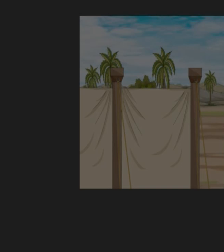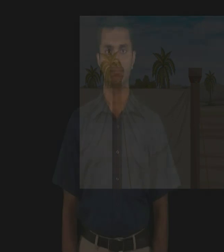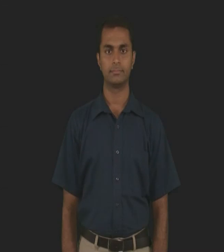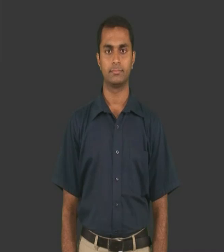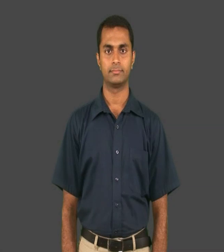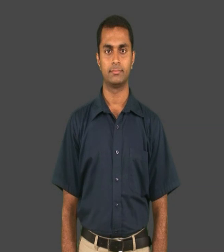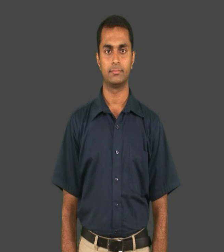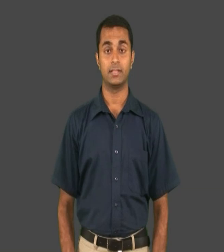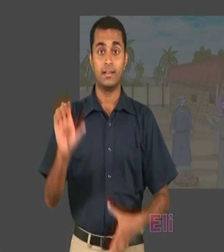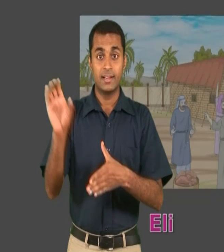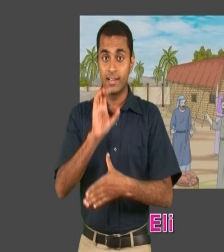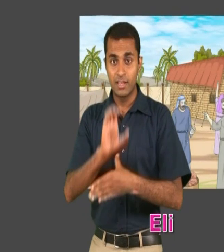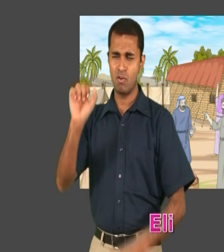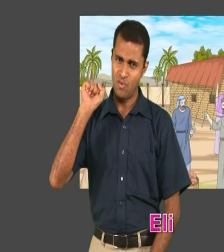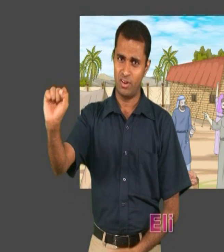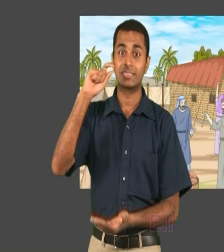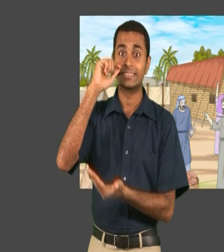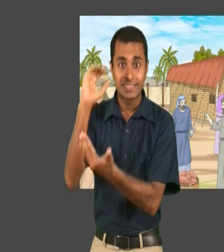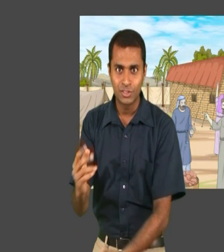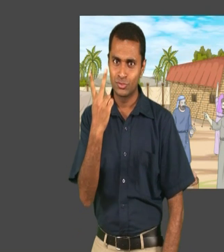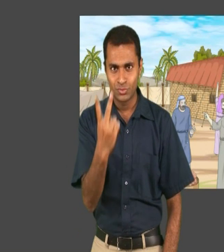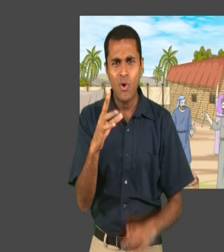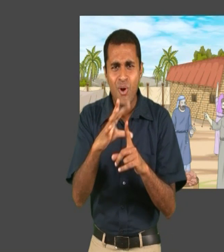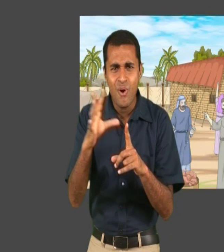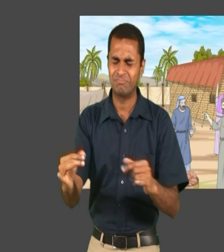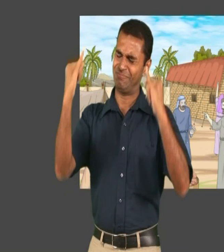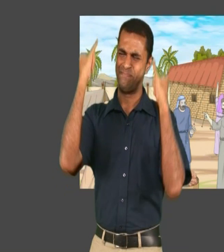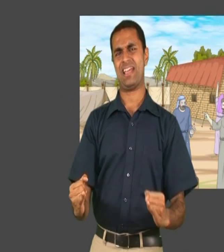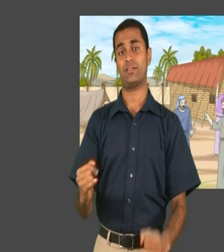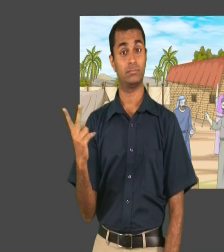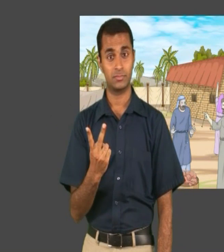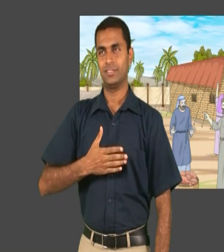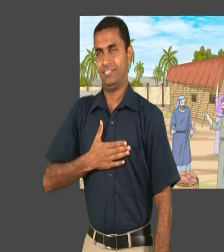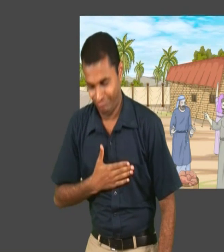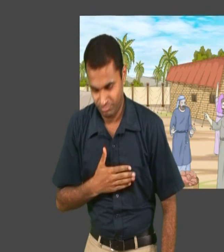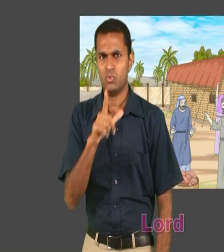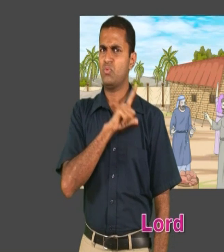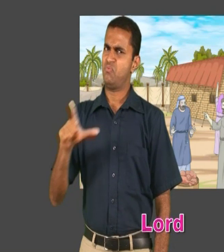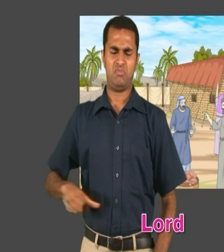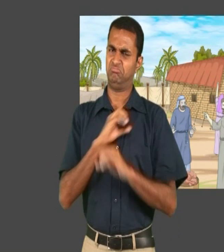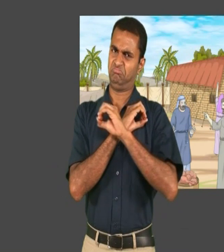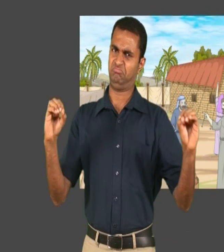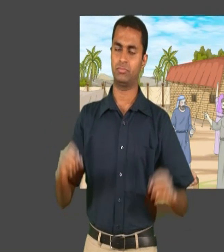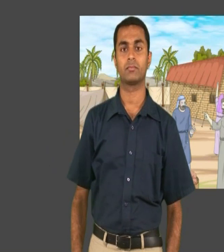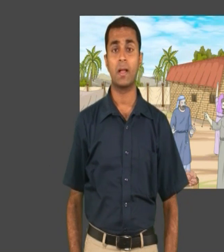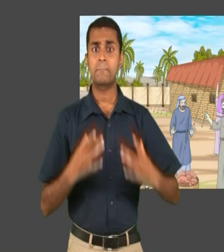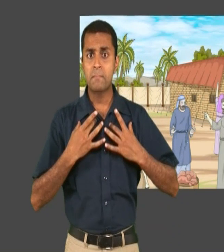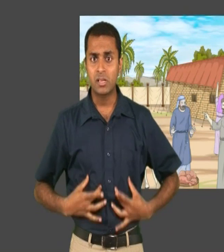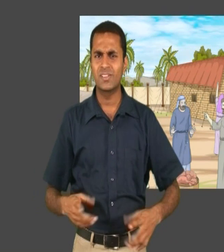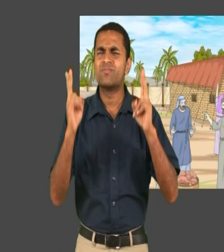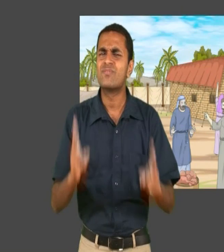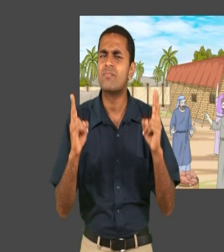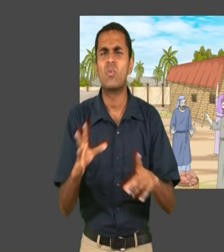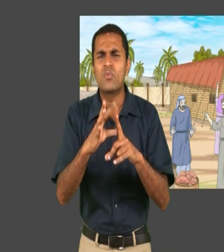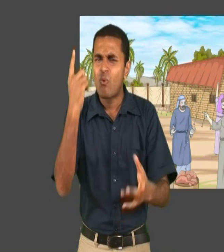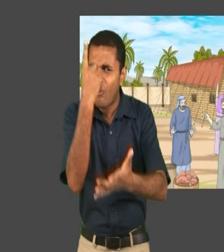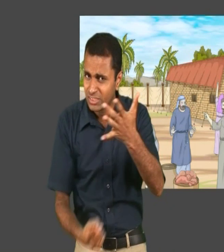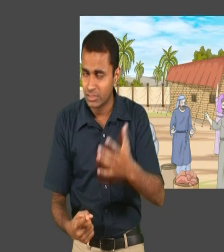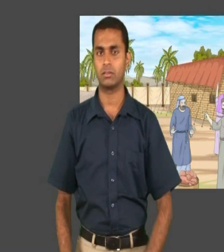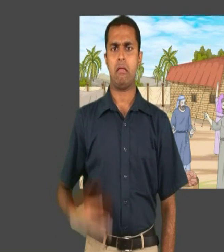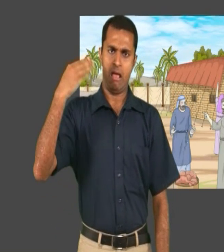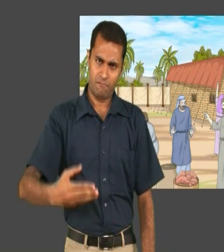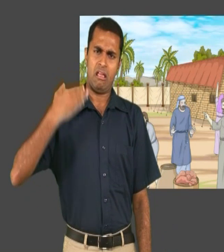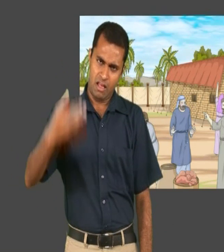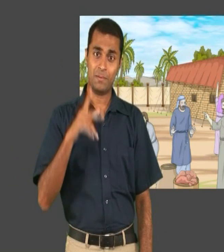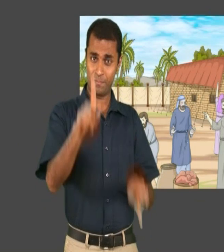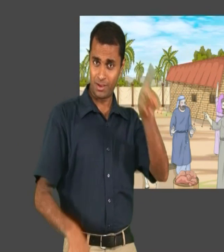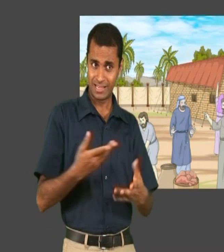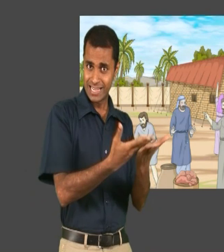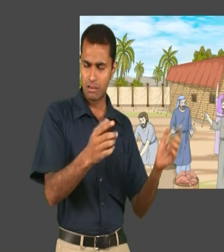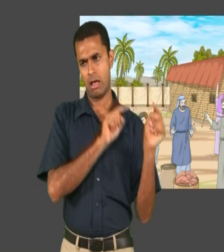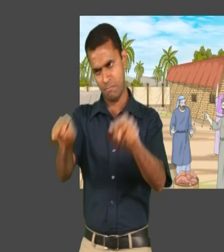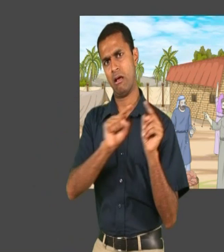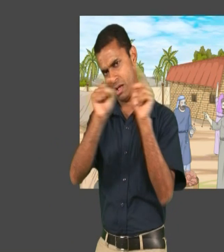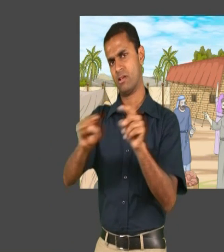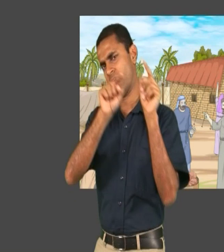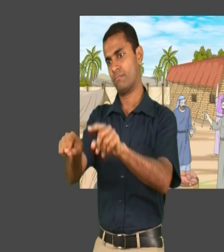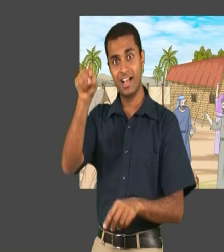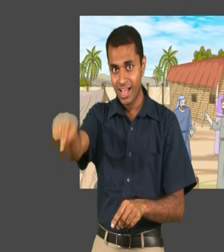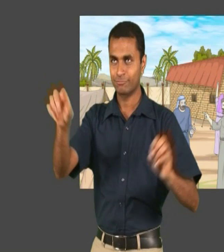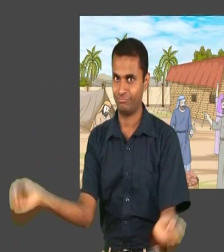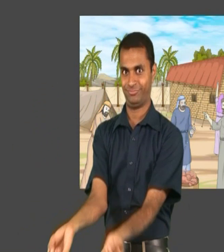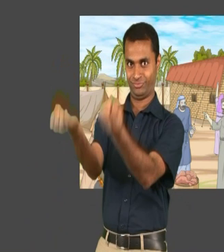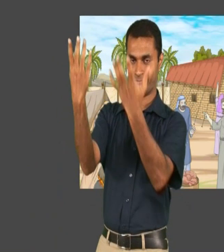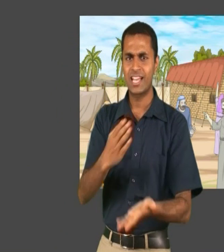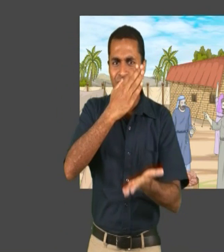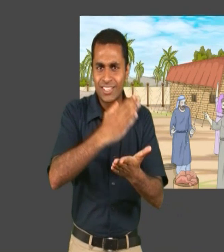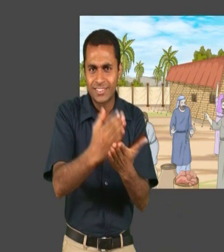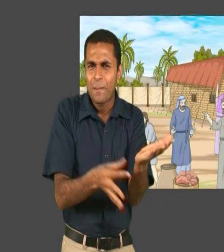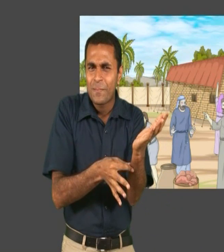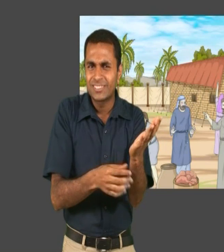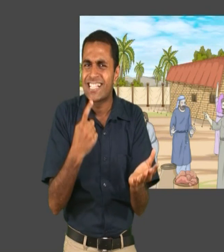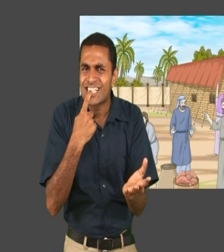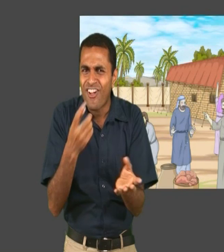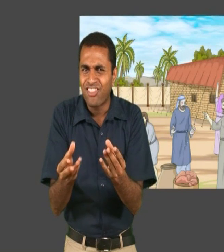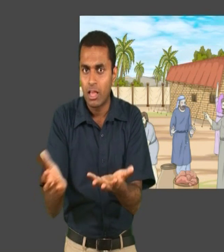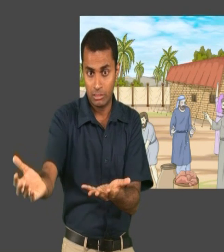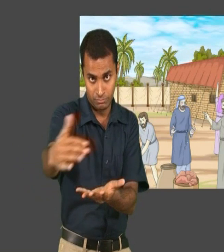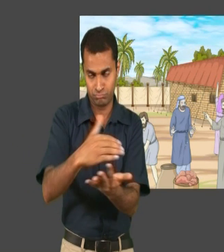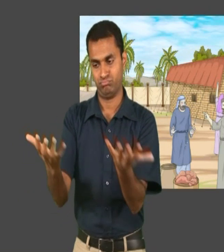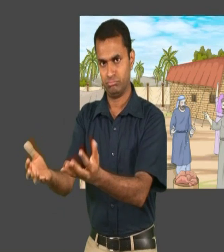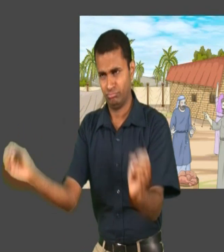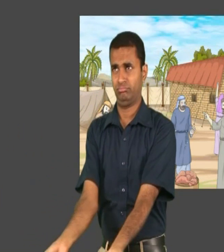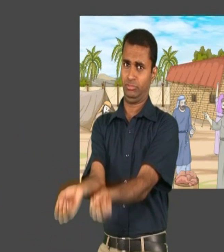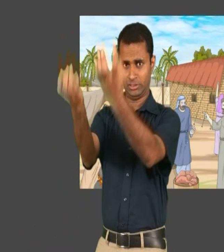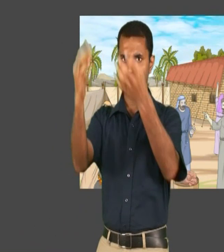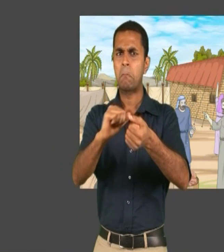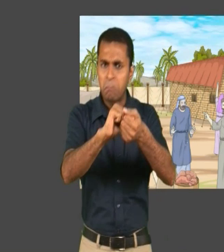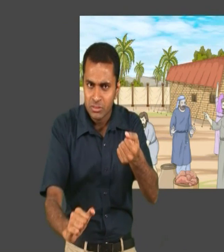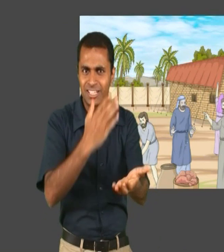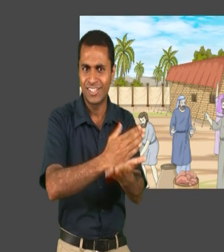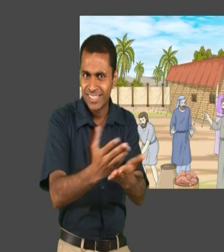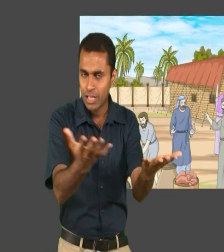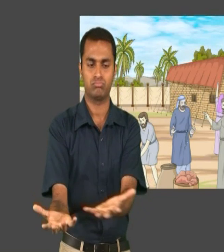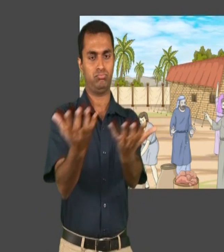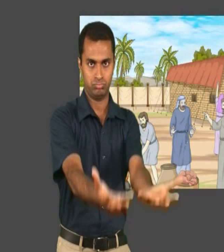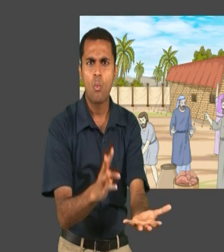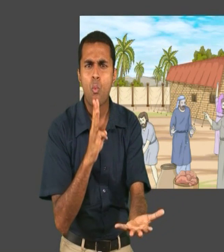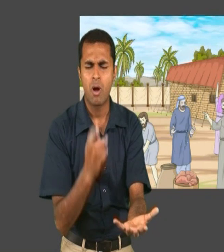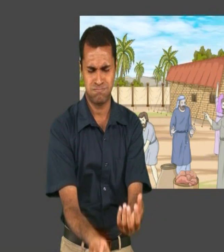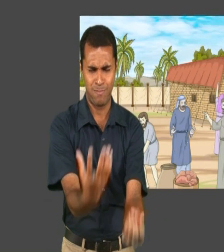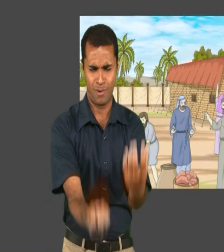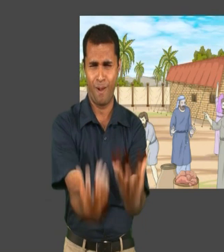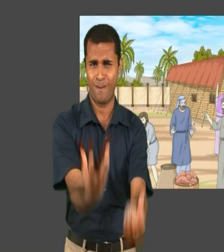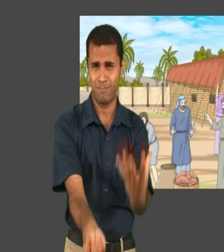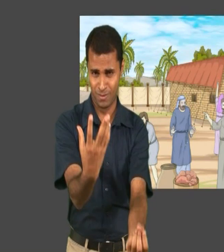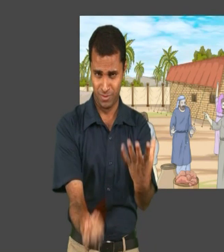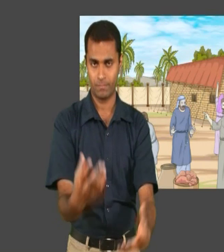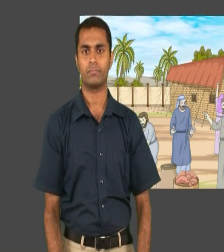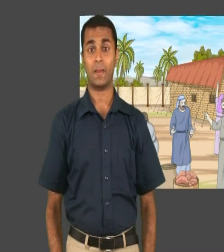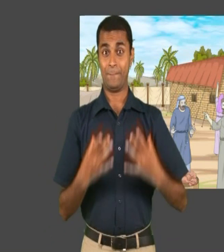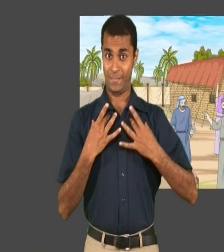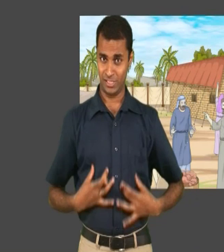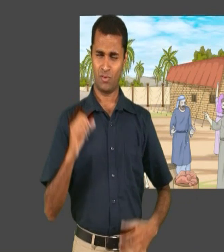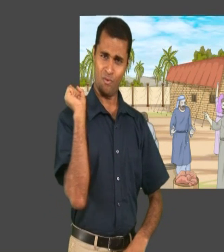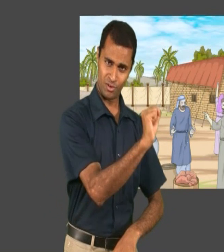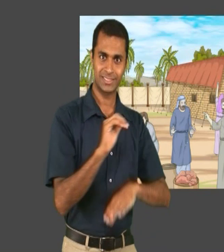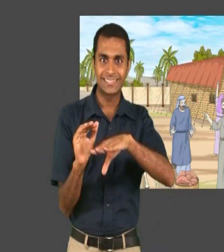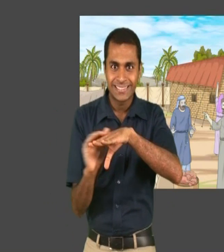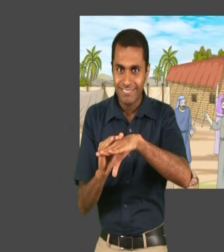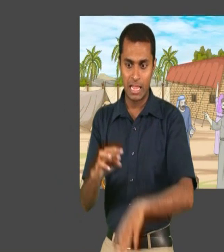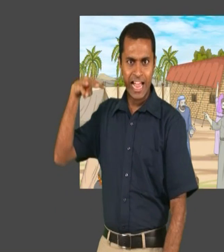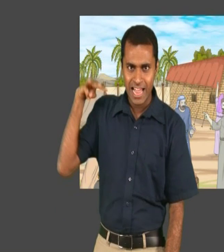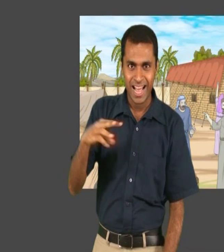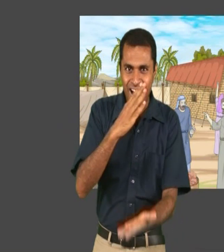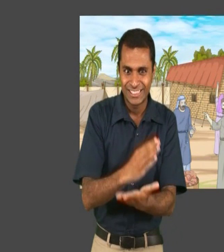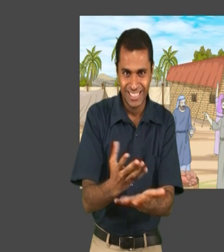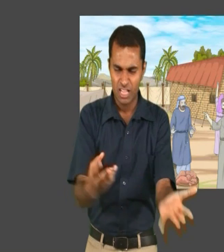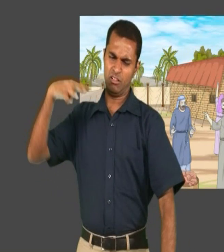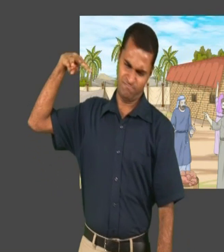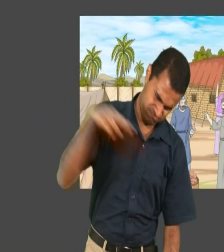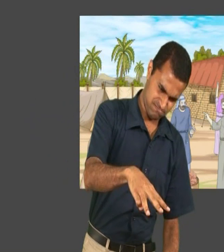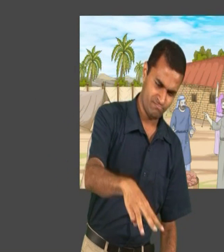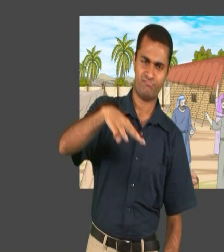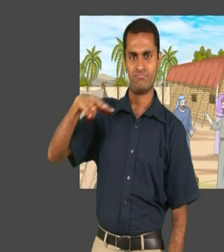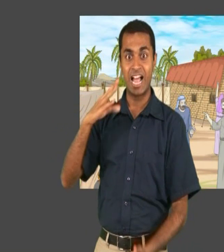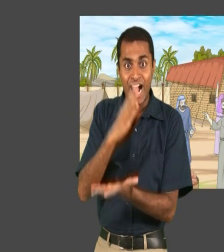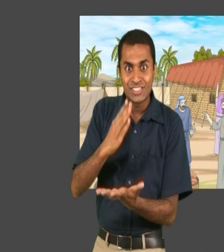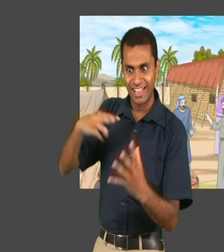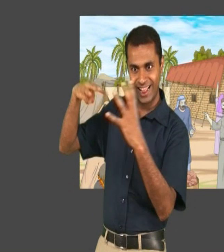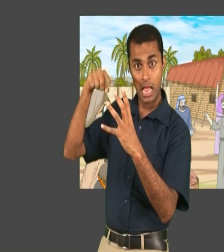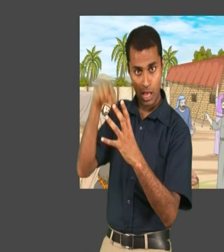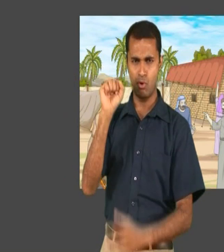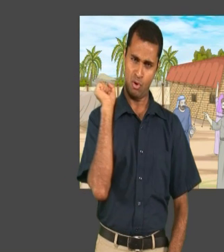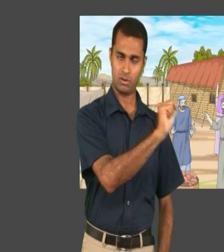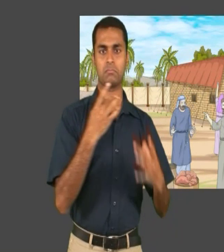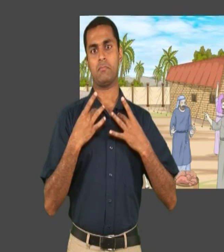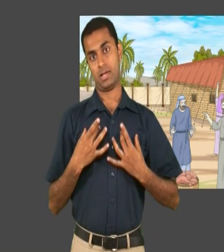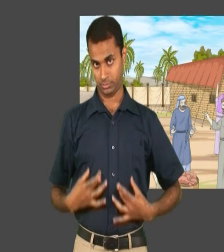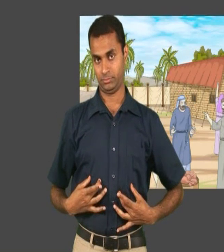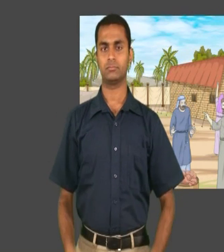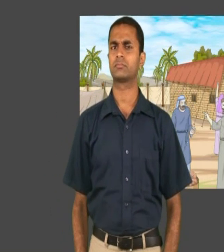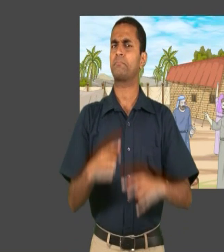Now the sons of Eli were wicked men; they had no regard for the LORD or for the custom of the priests with the people. When any man offered a sacrifice, the servant of the priest would come with a three-pronged meat fork while the meat was boiling and plunge it into the pan or kettle or cauldron or cooking pot.